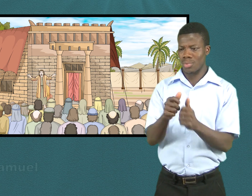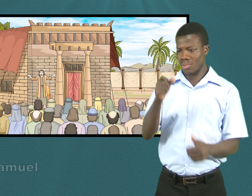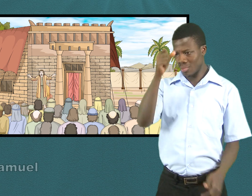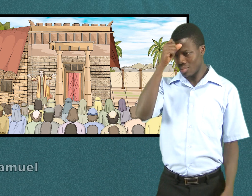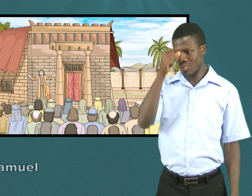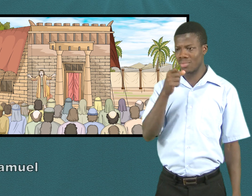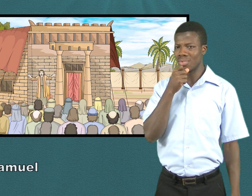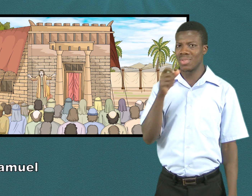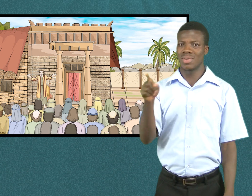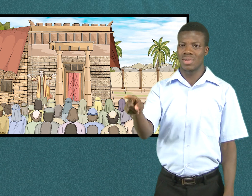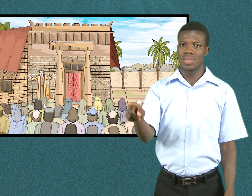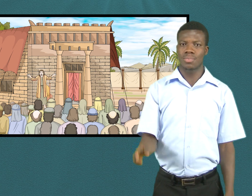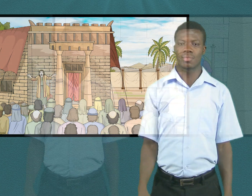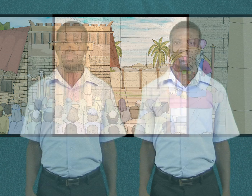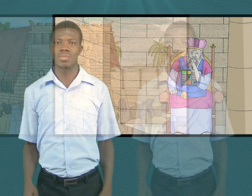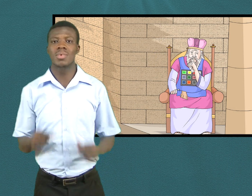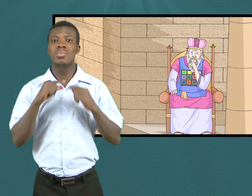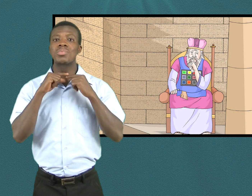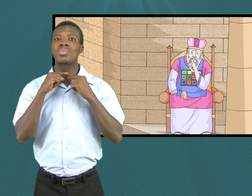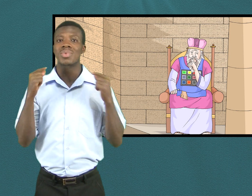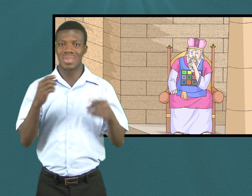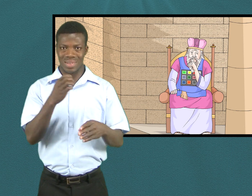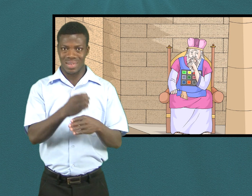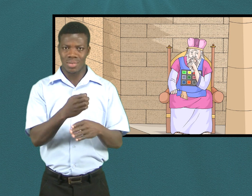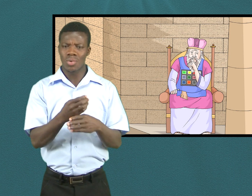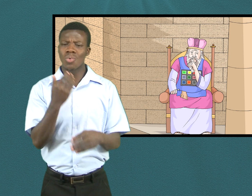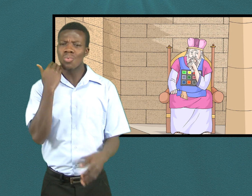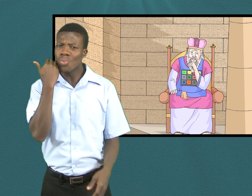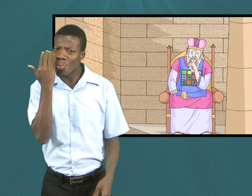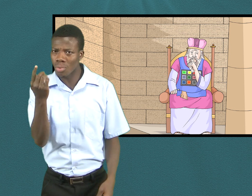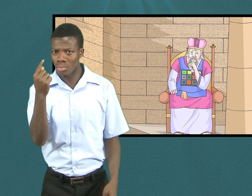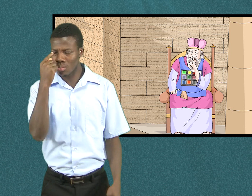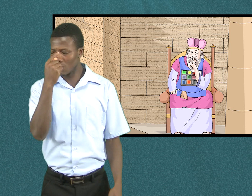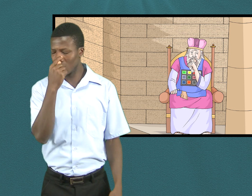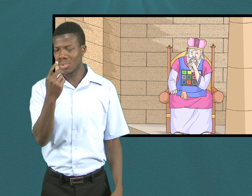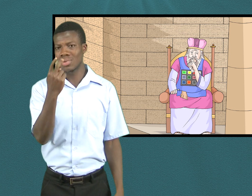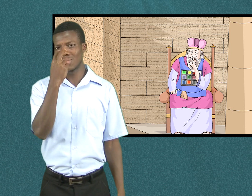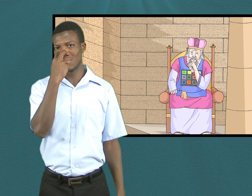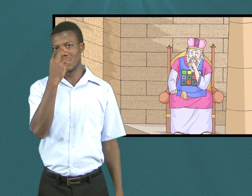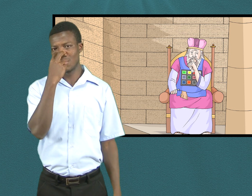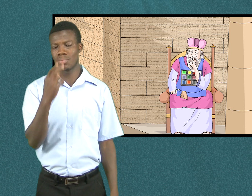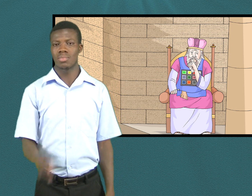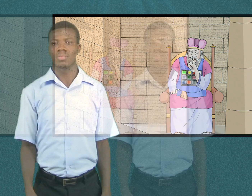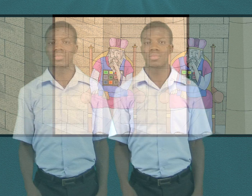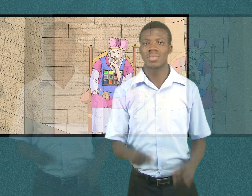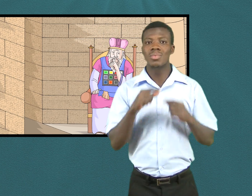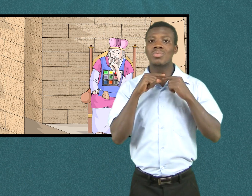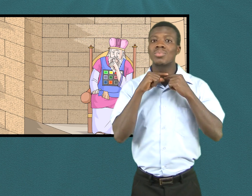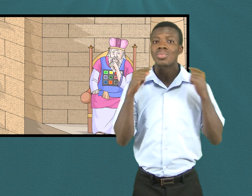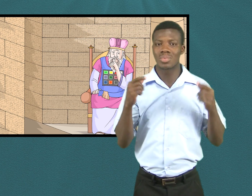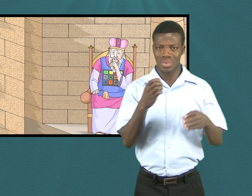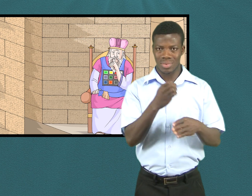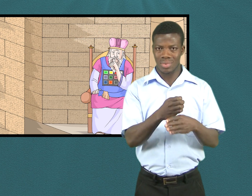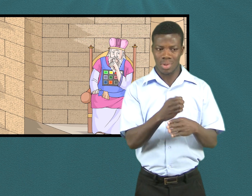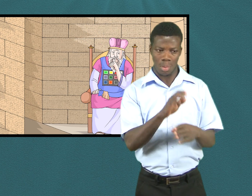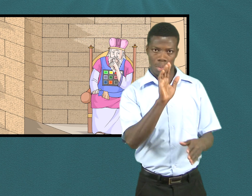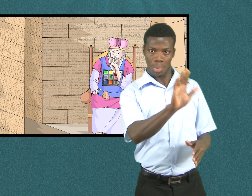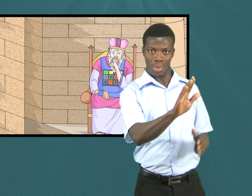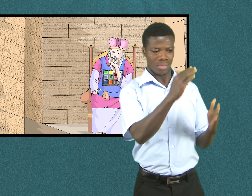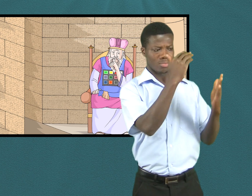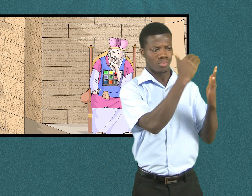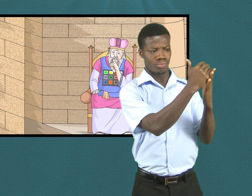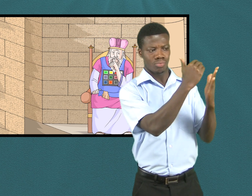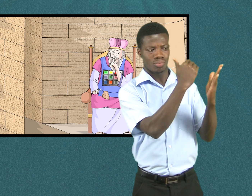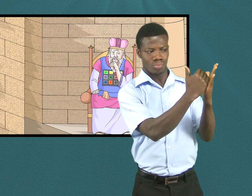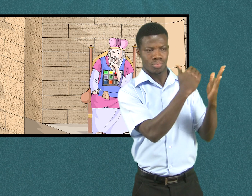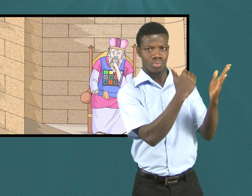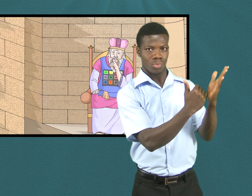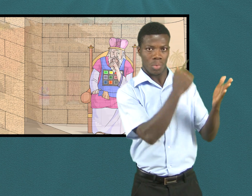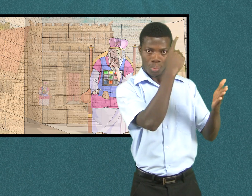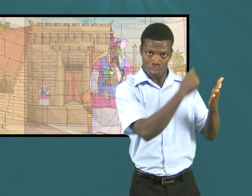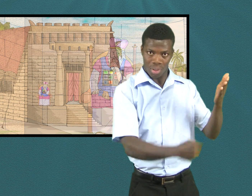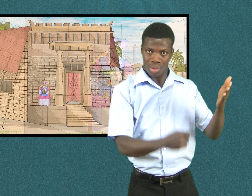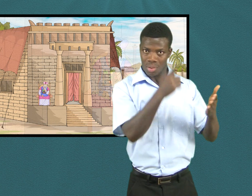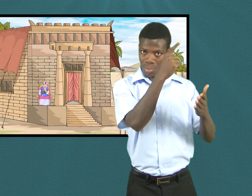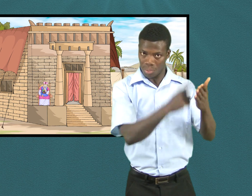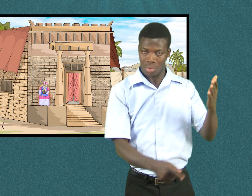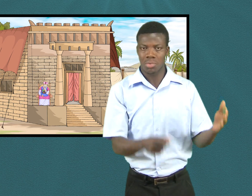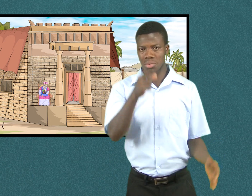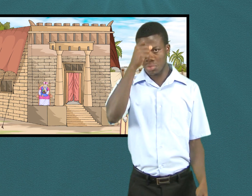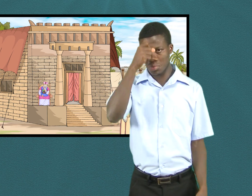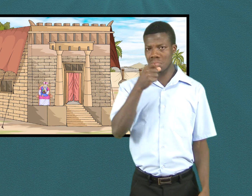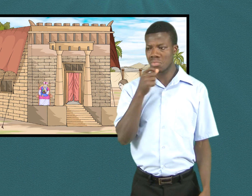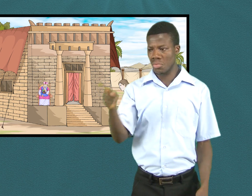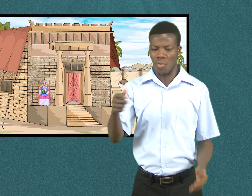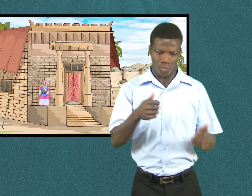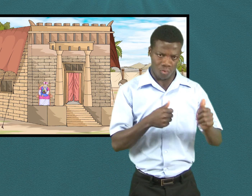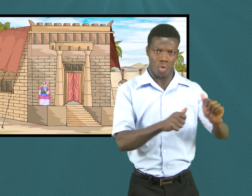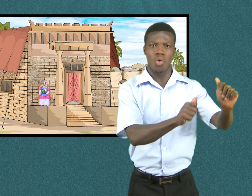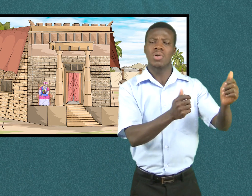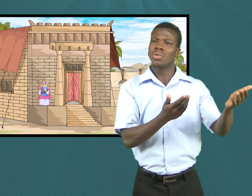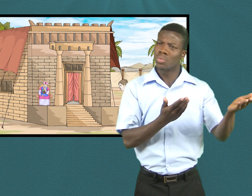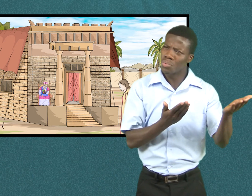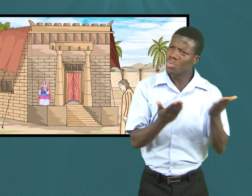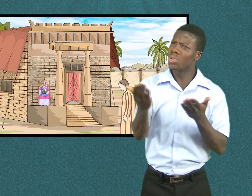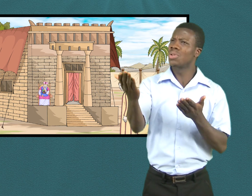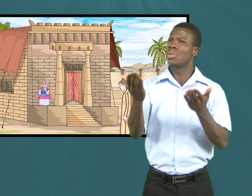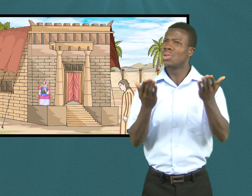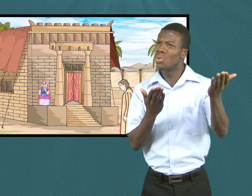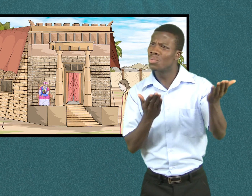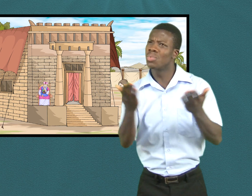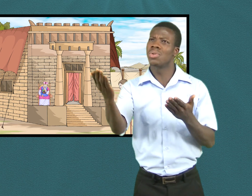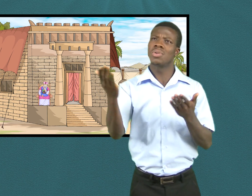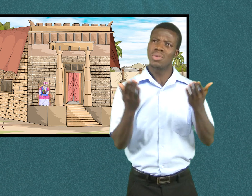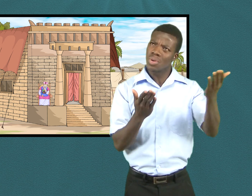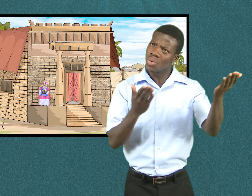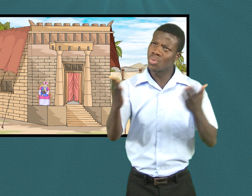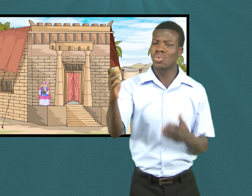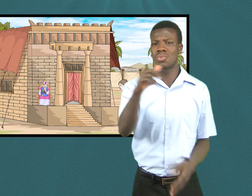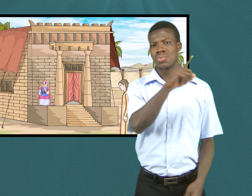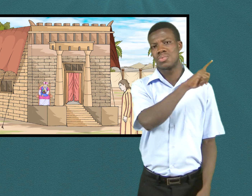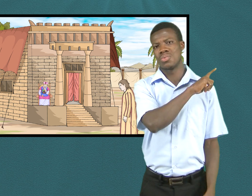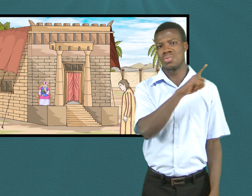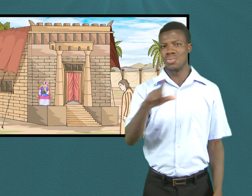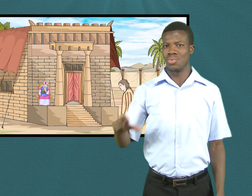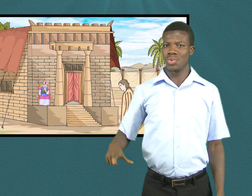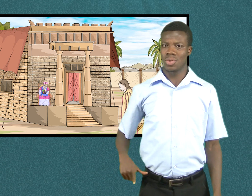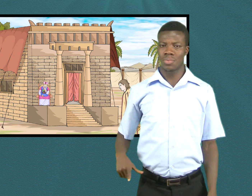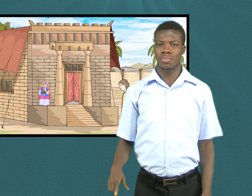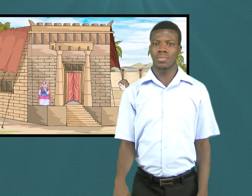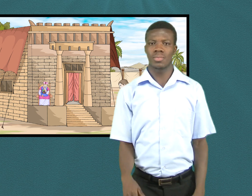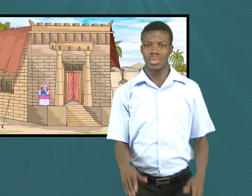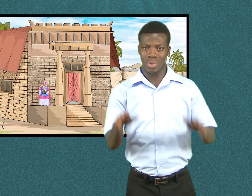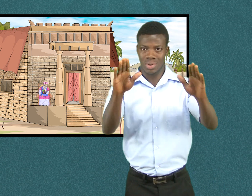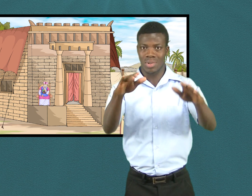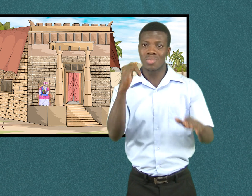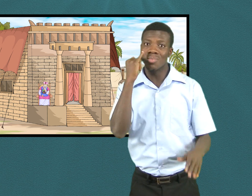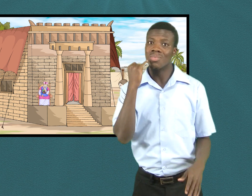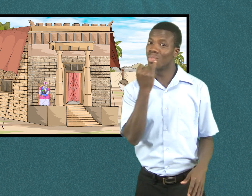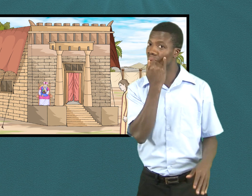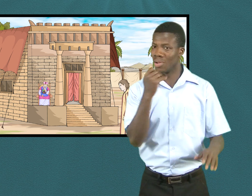And the boy Samuel ministered to the LORD before Eli.